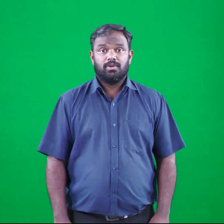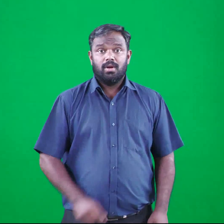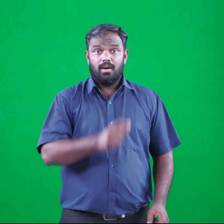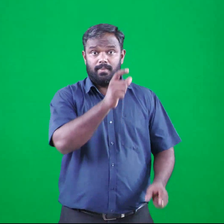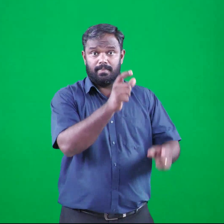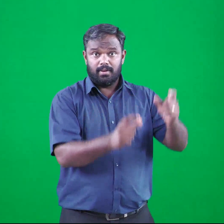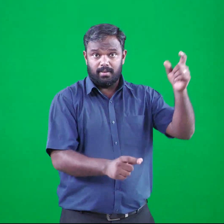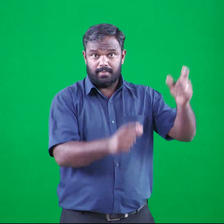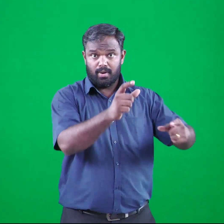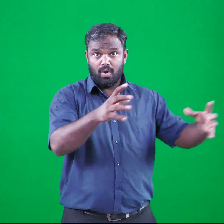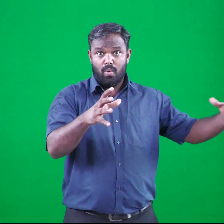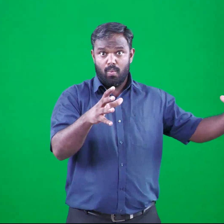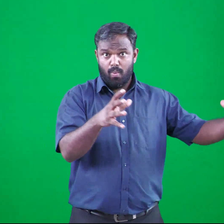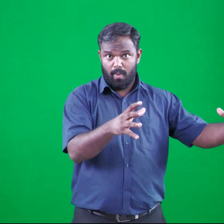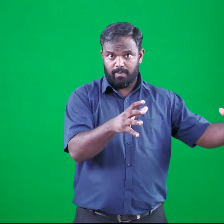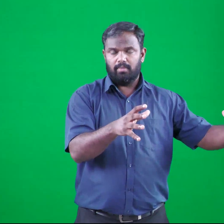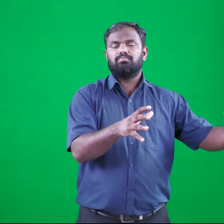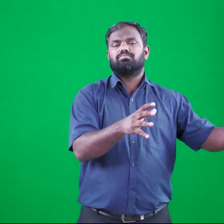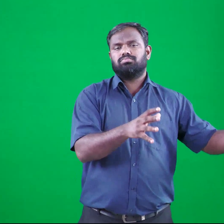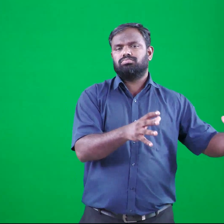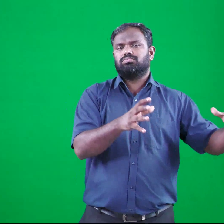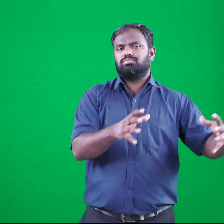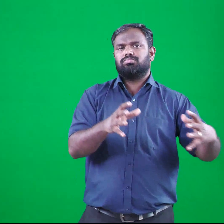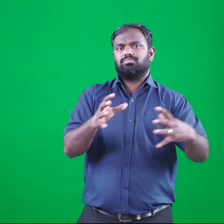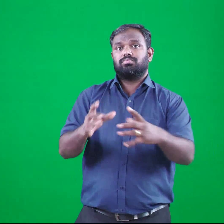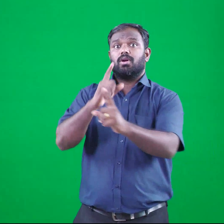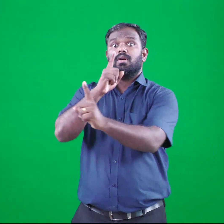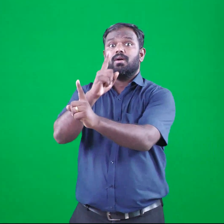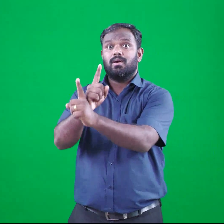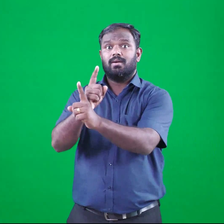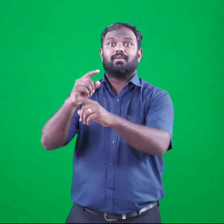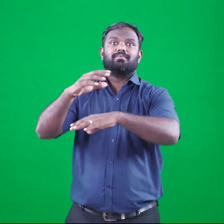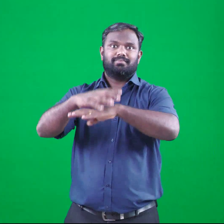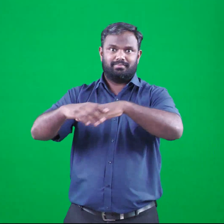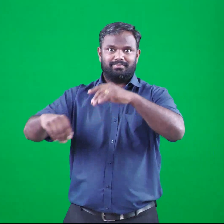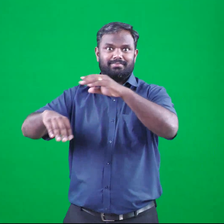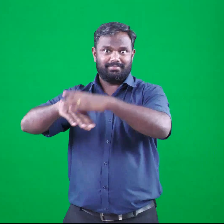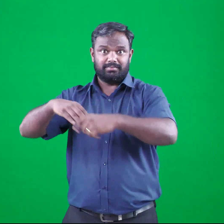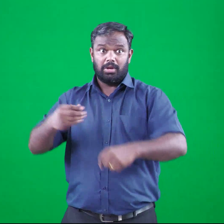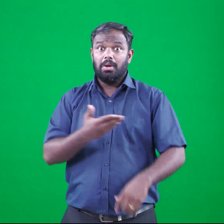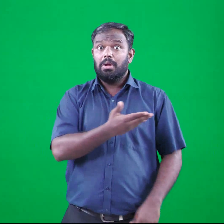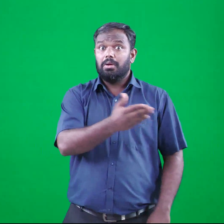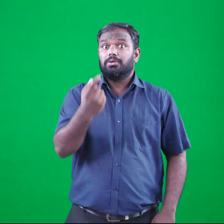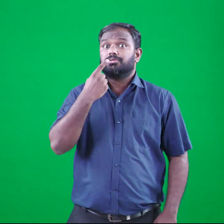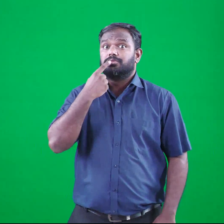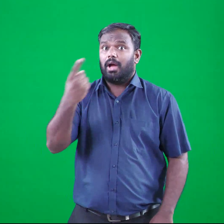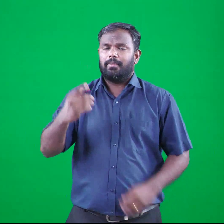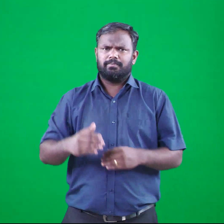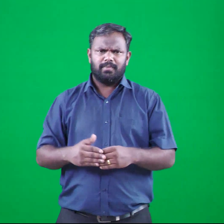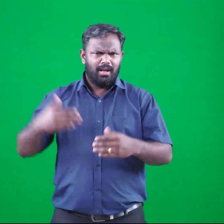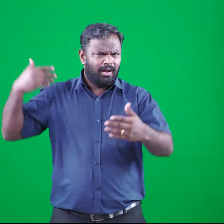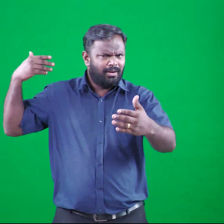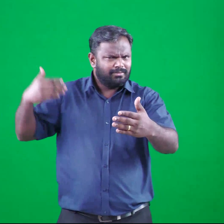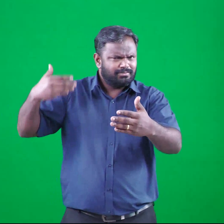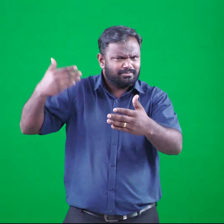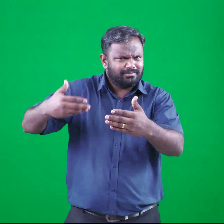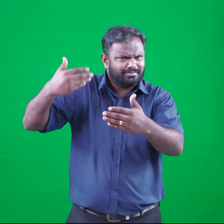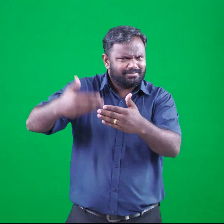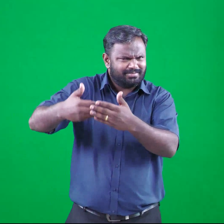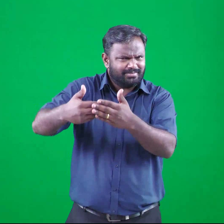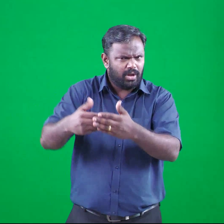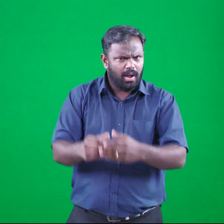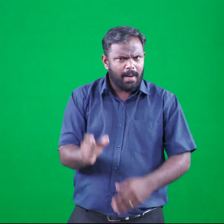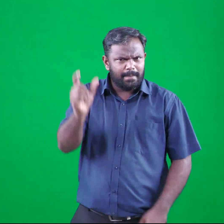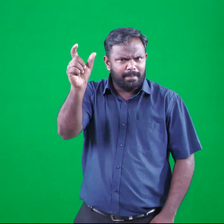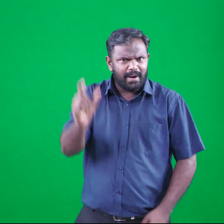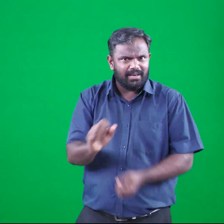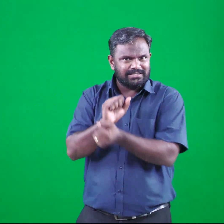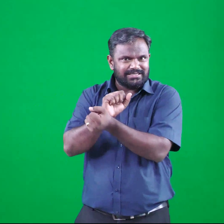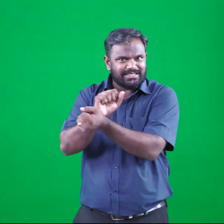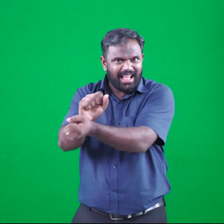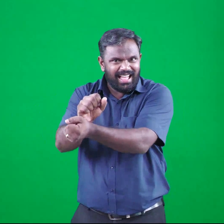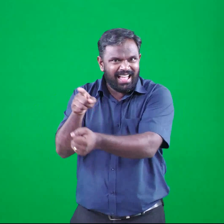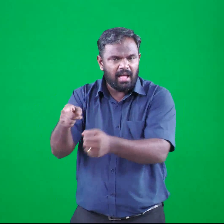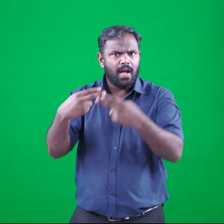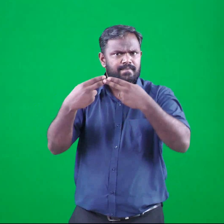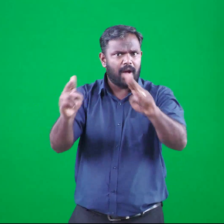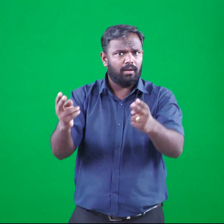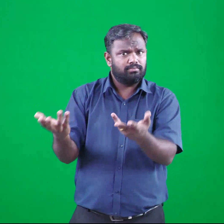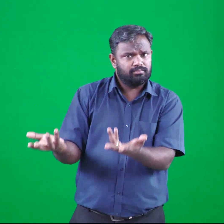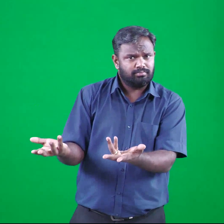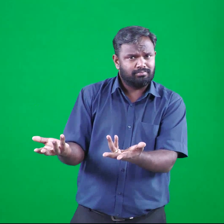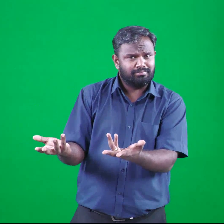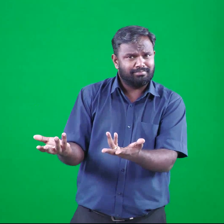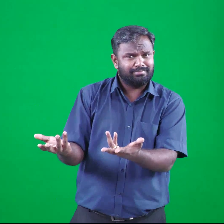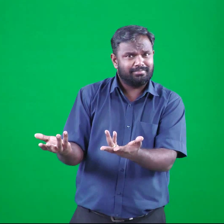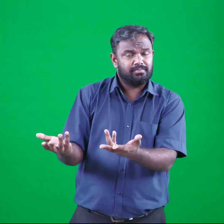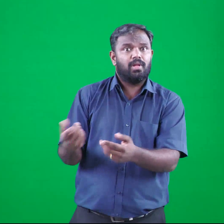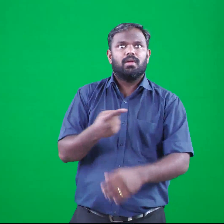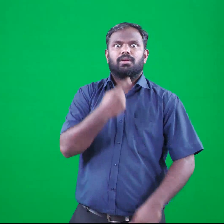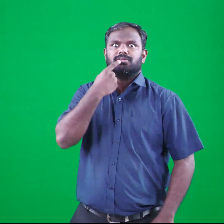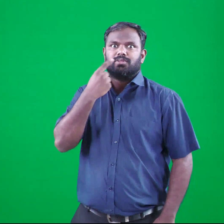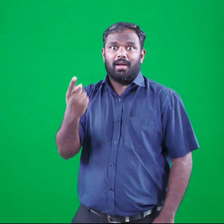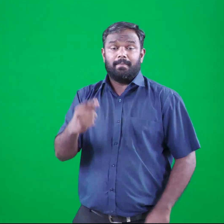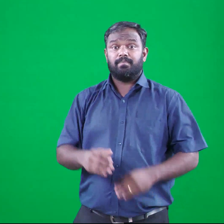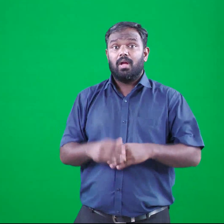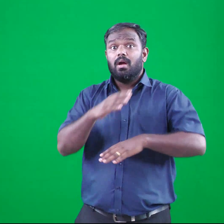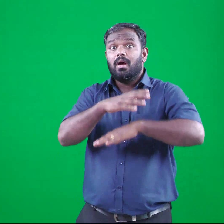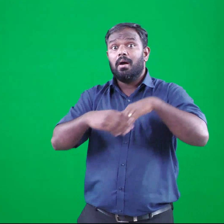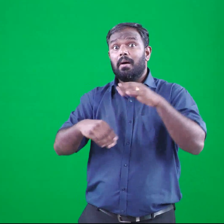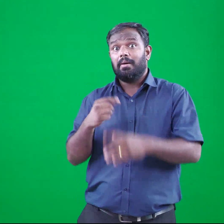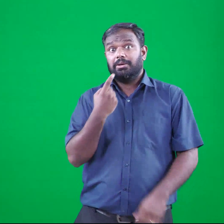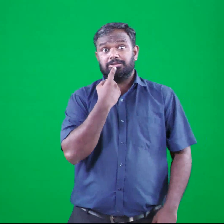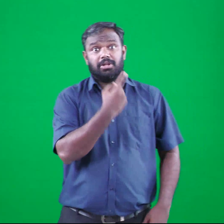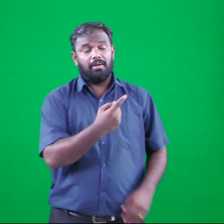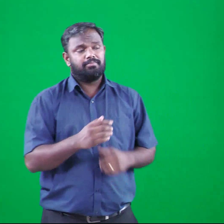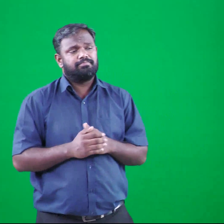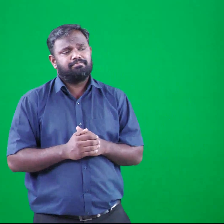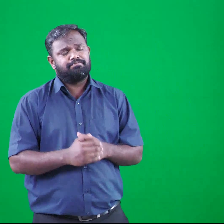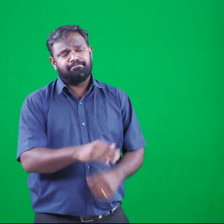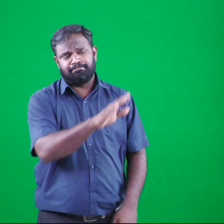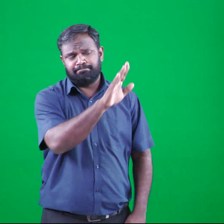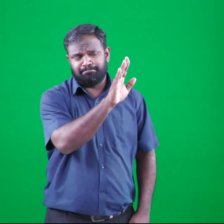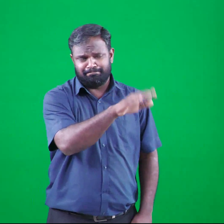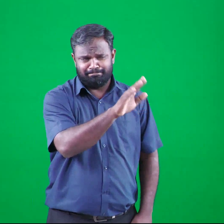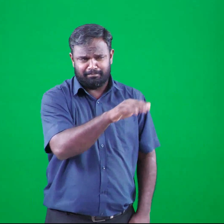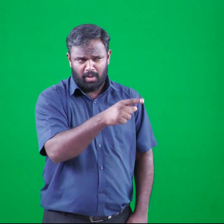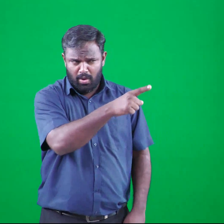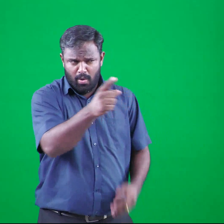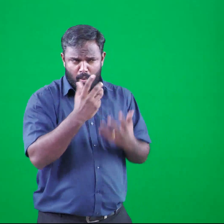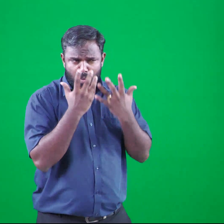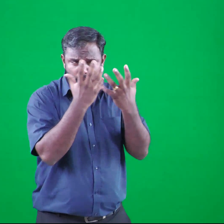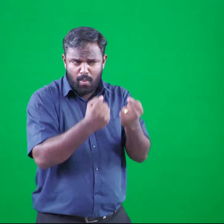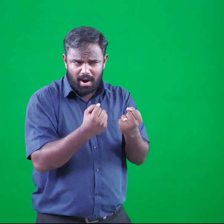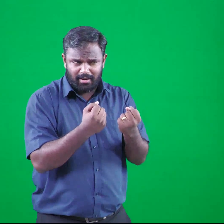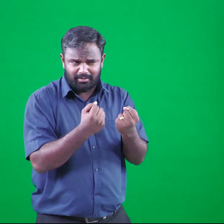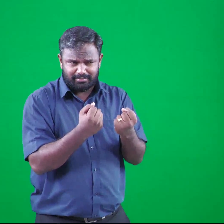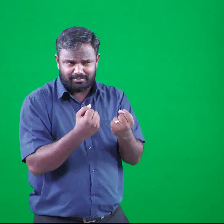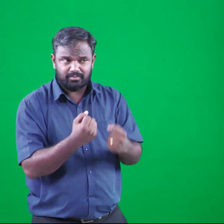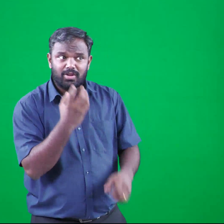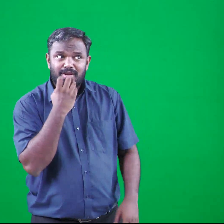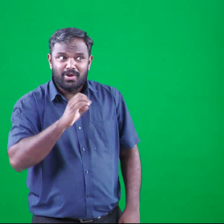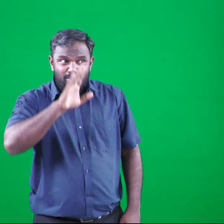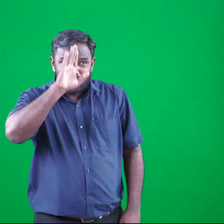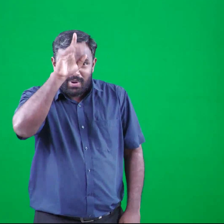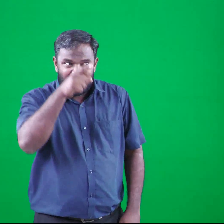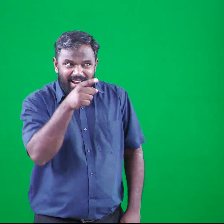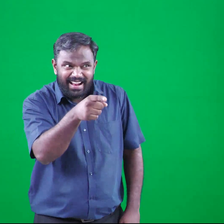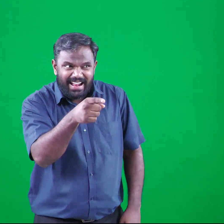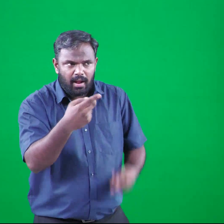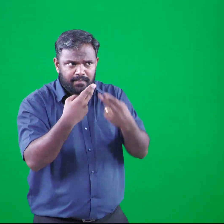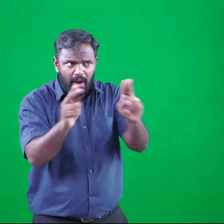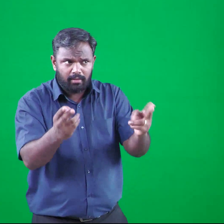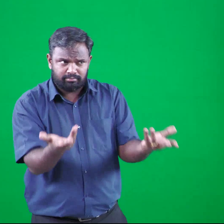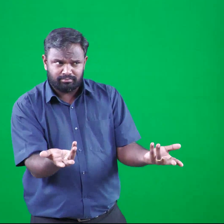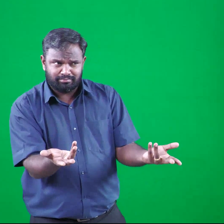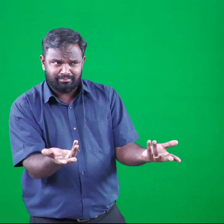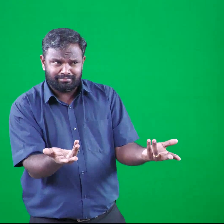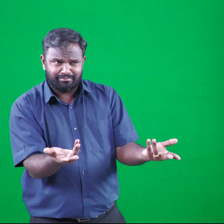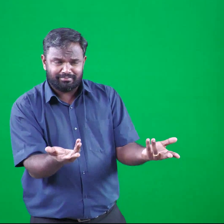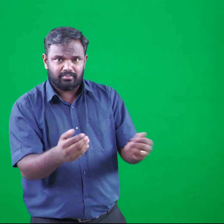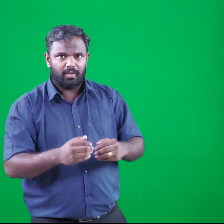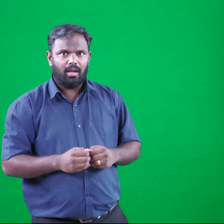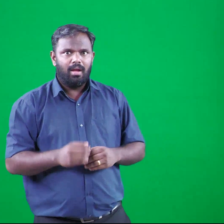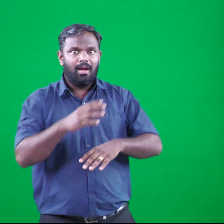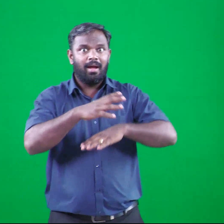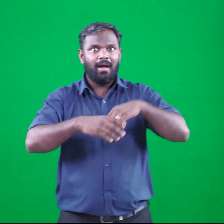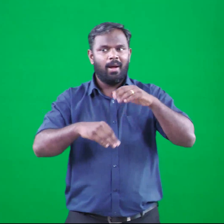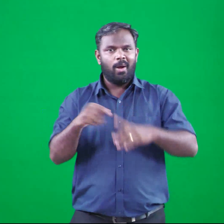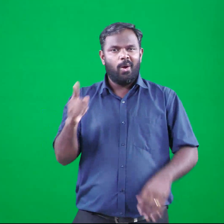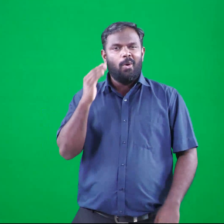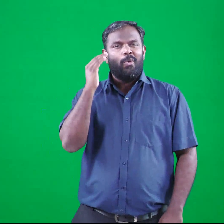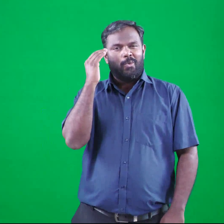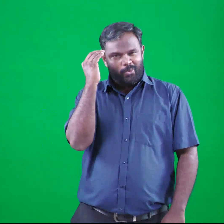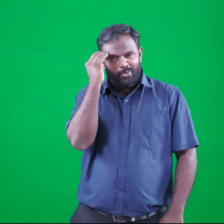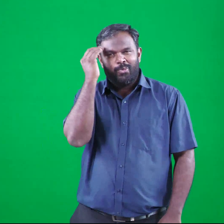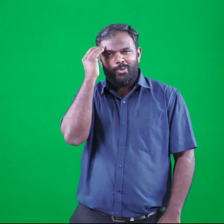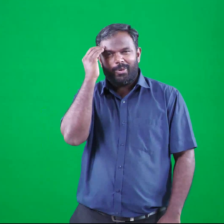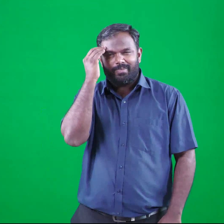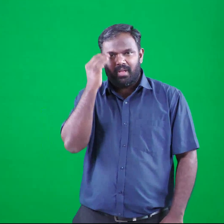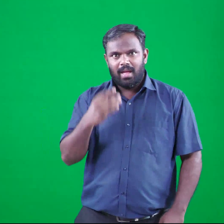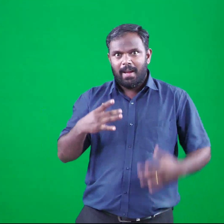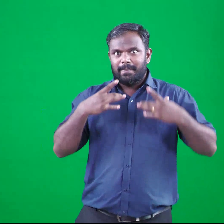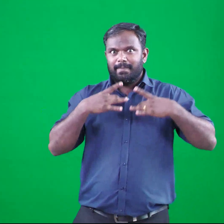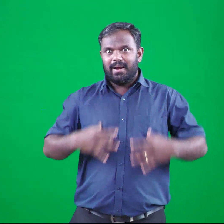So the crowd went up and began asking Pilate to keep his custom. "Do you want me to release to you the King of the Jews?"